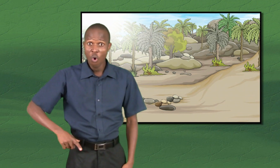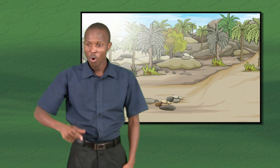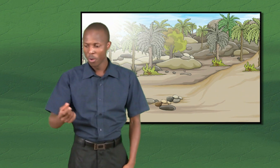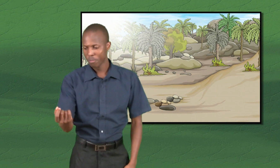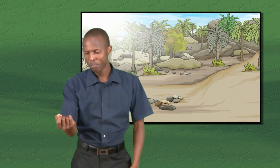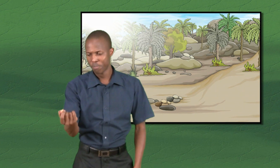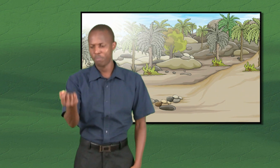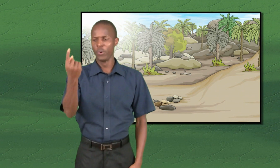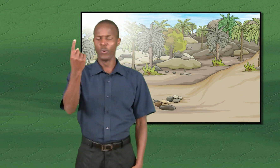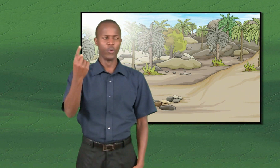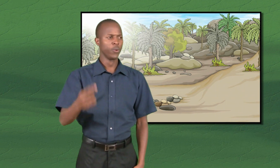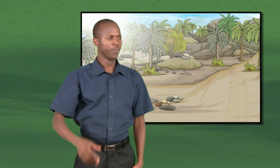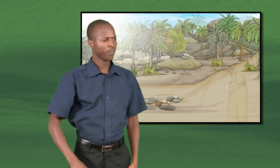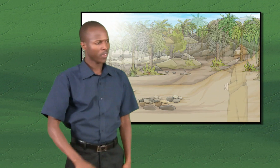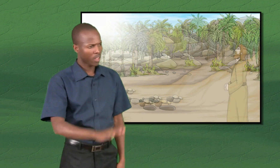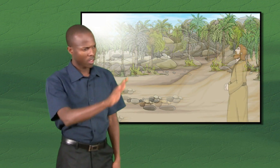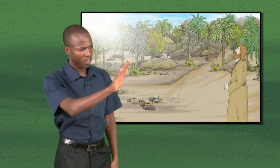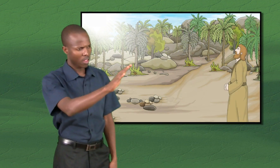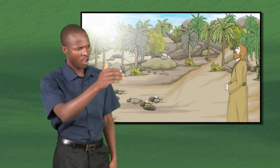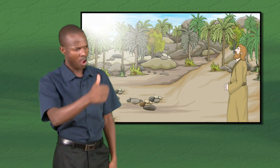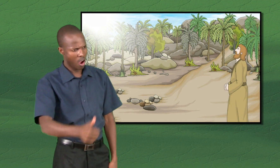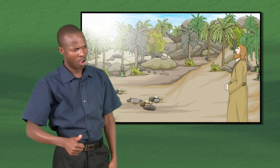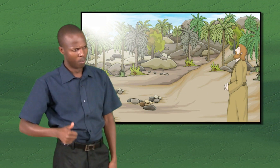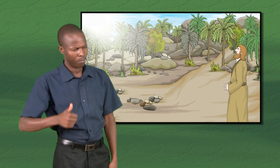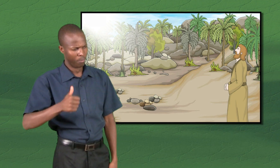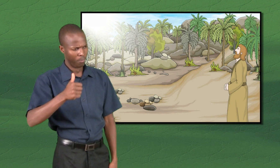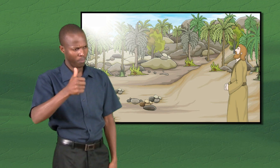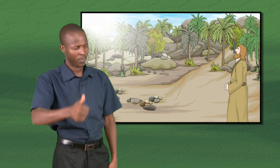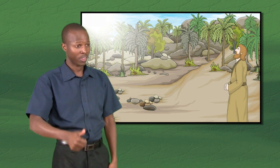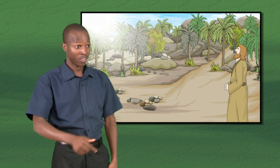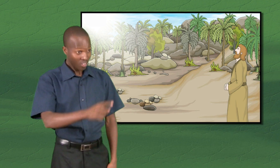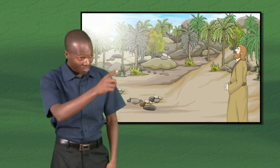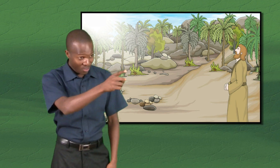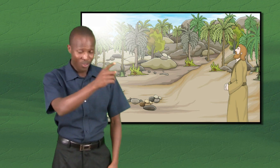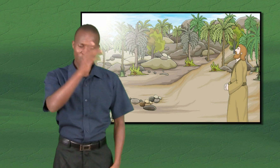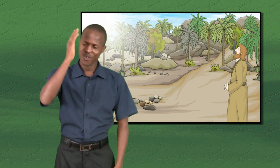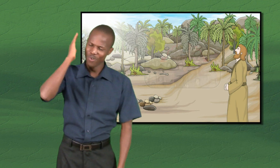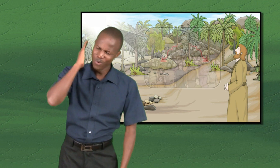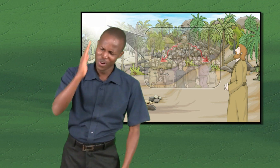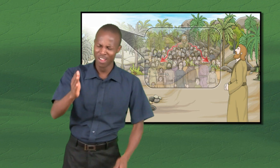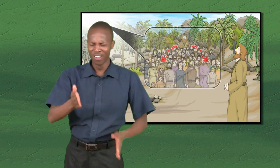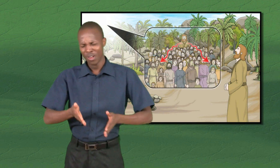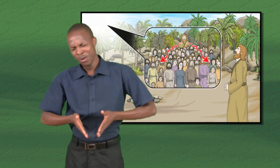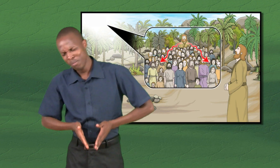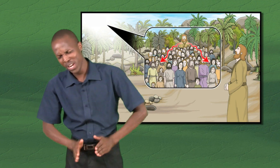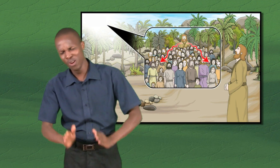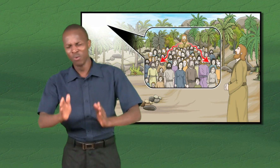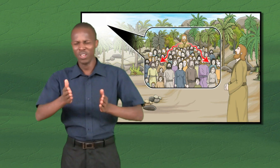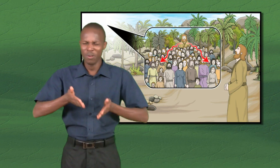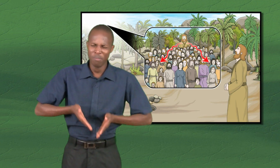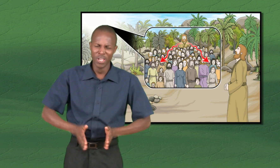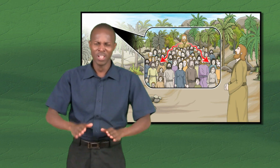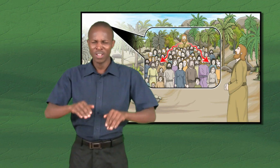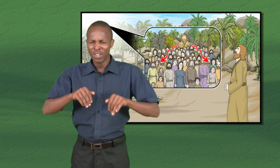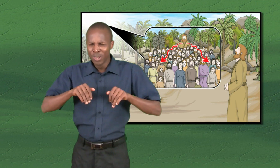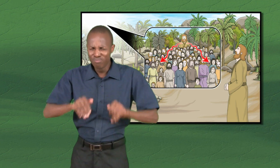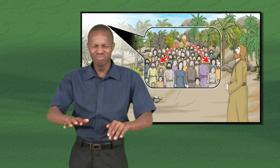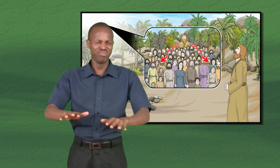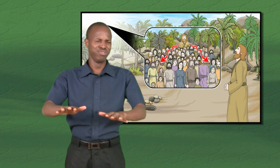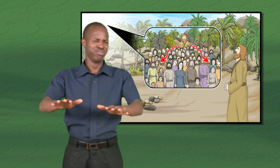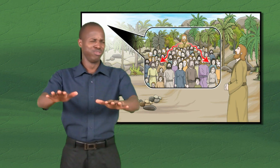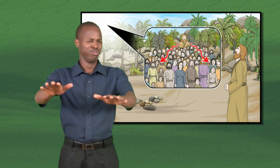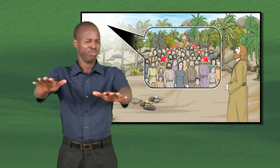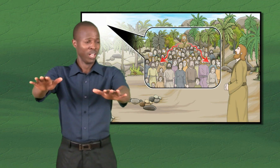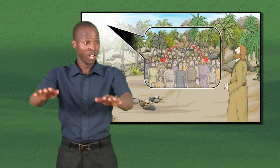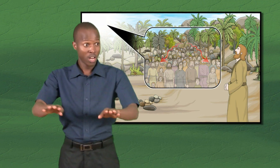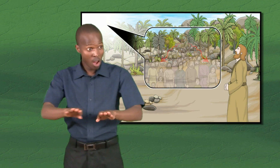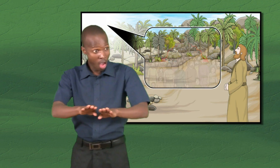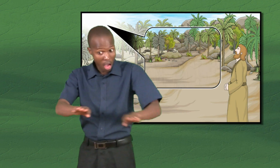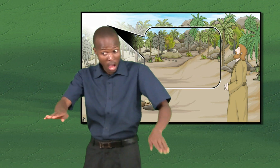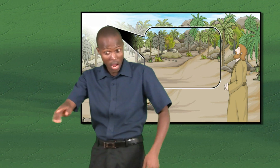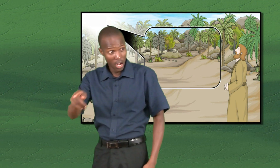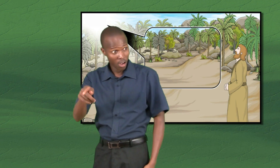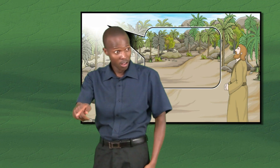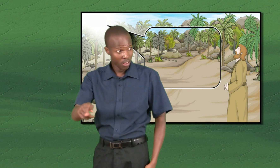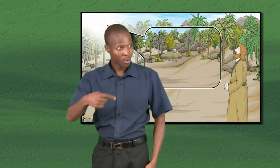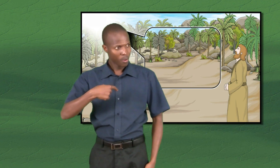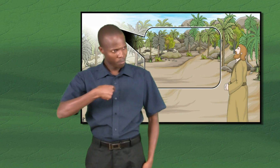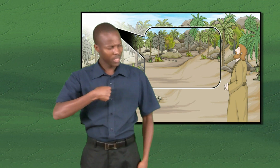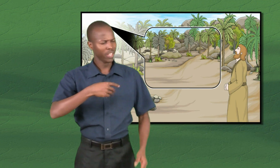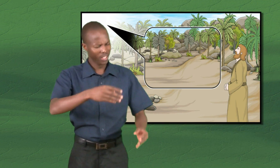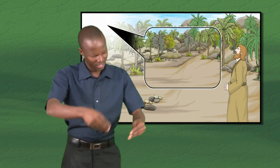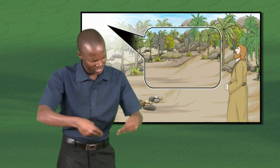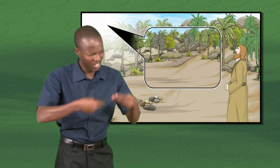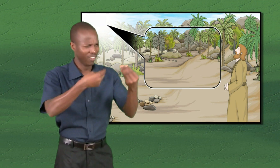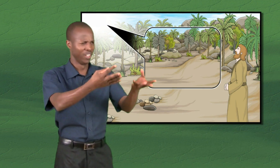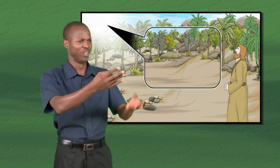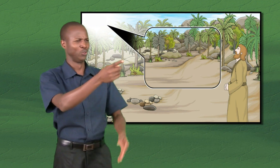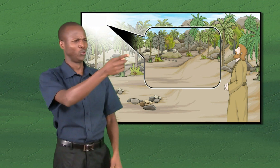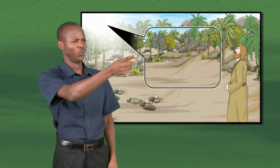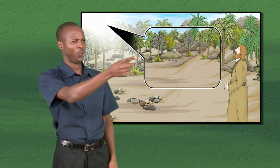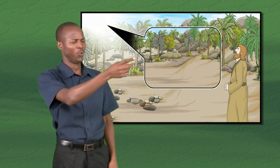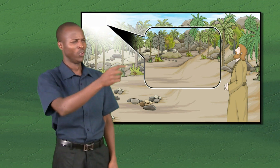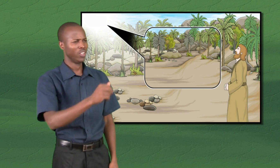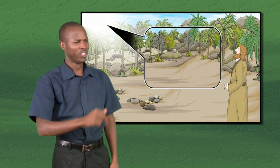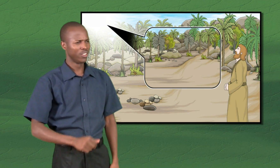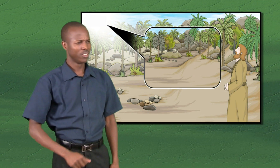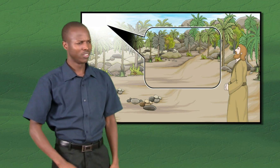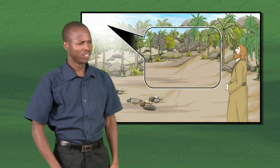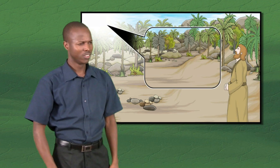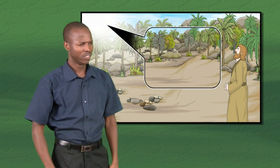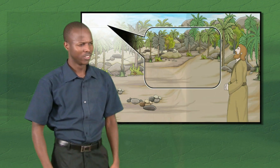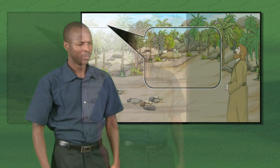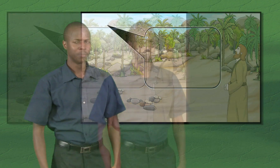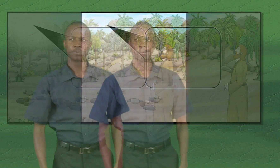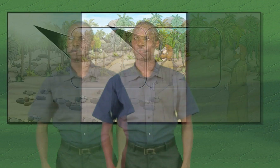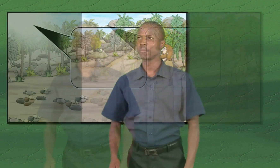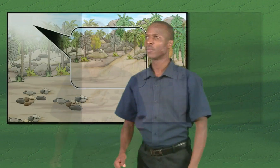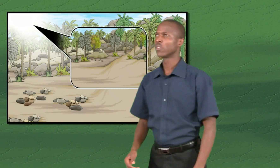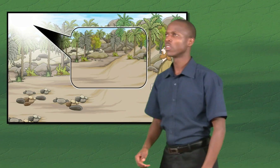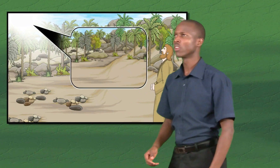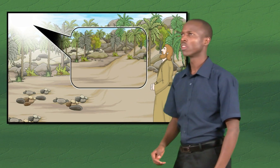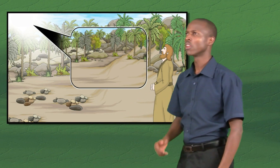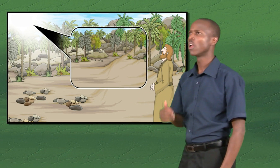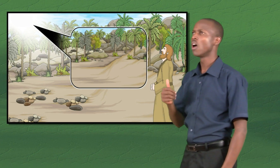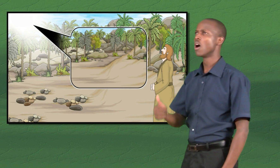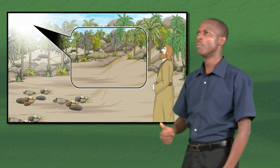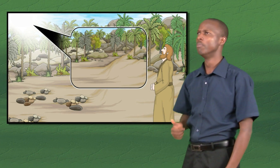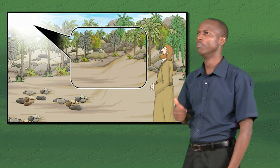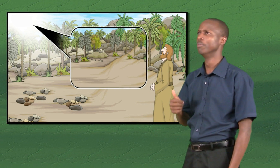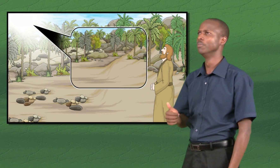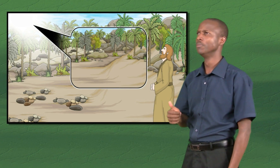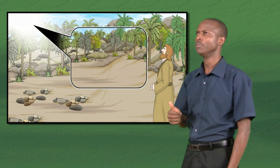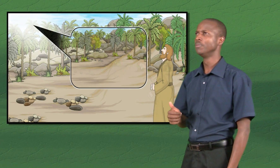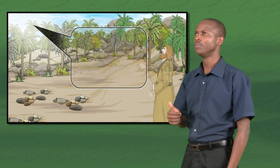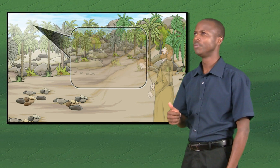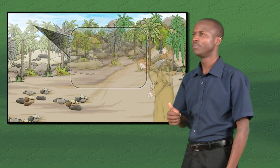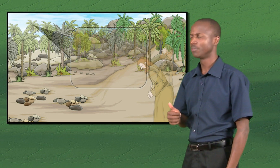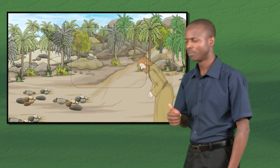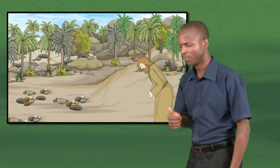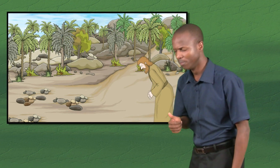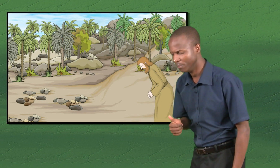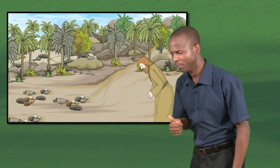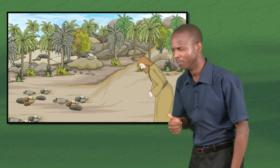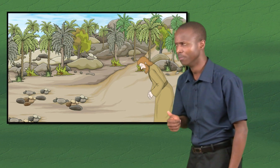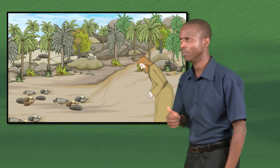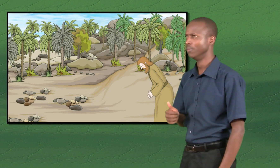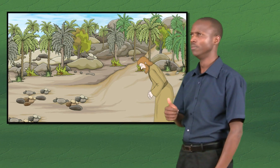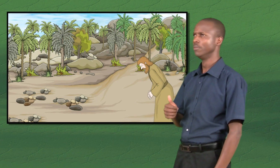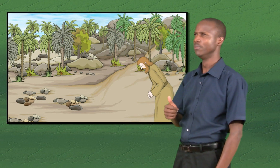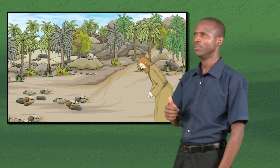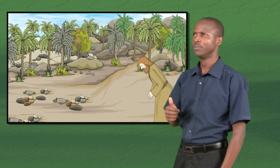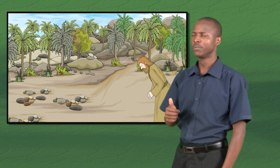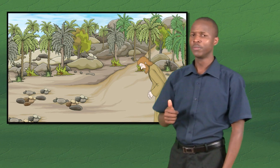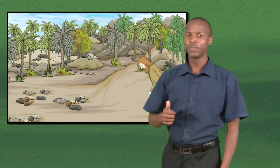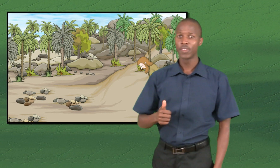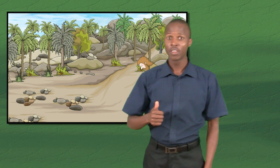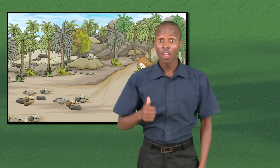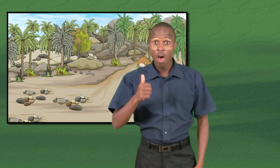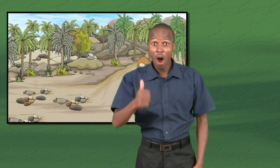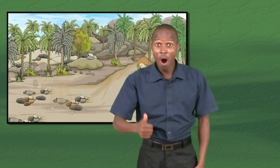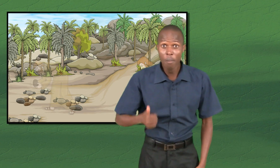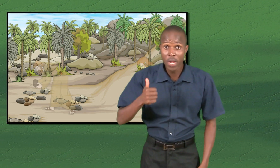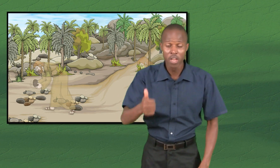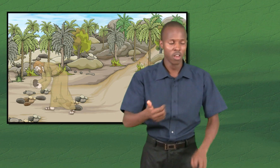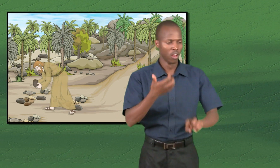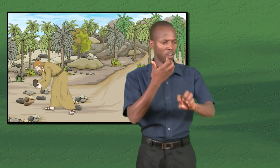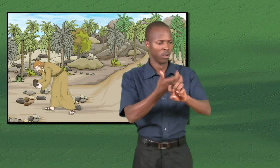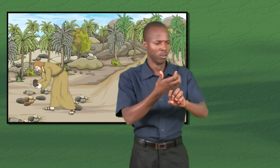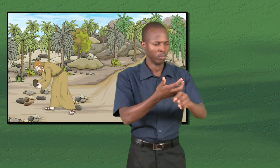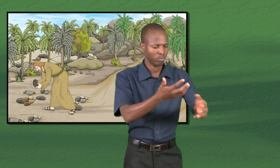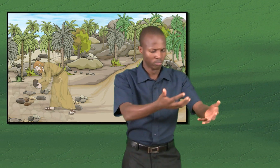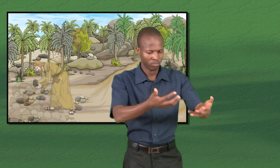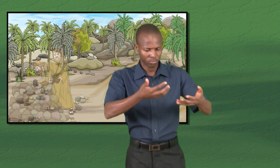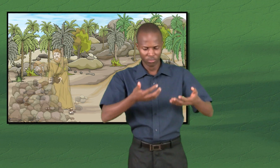Then the LORD appeared to Abram and said, “I will give this land to your offspring.”